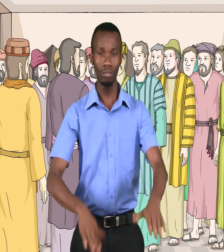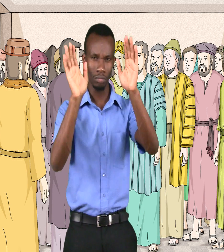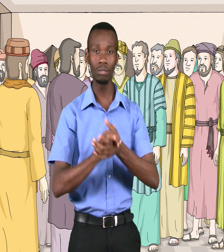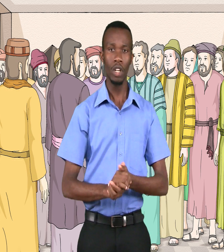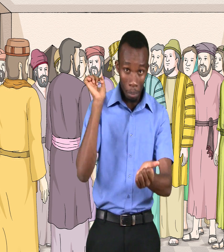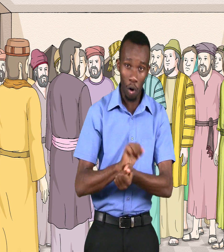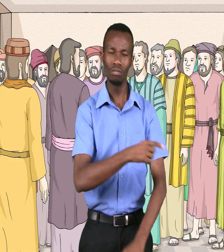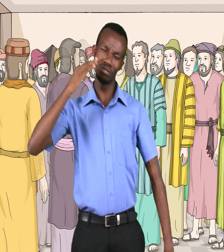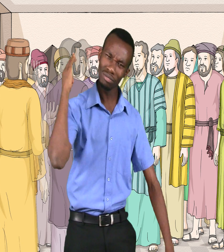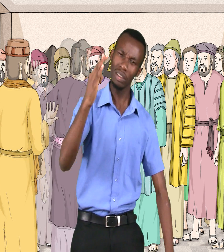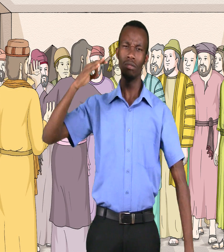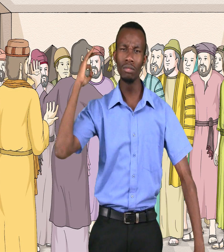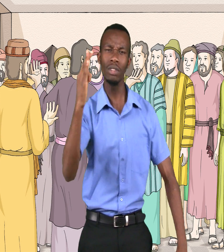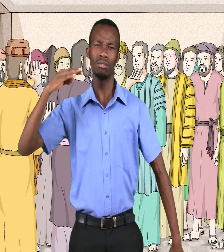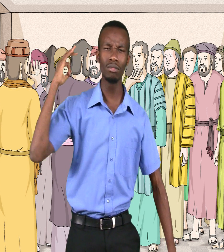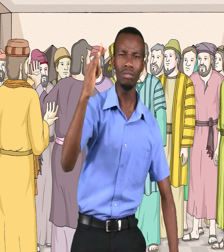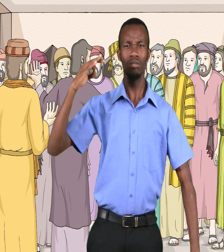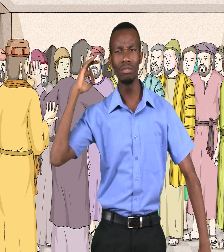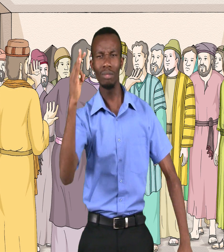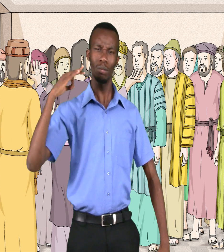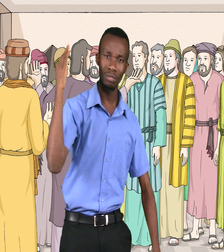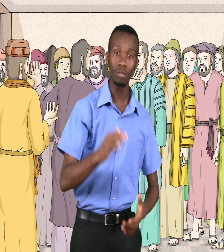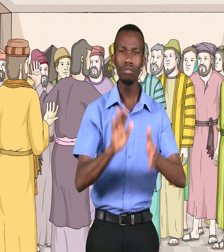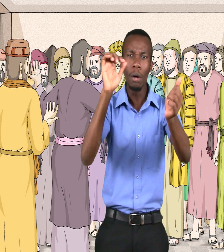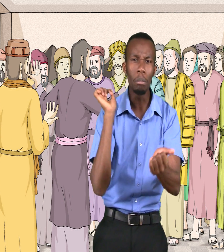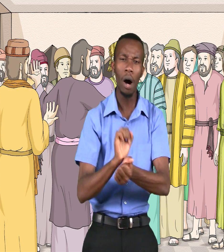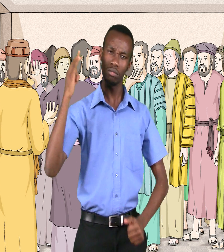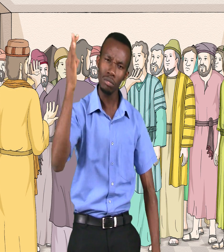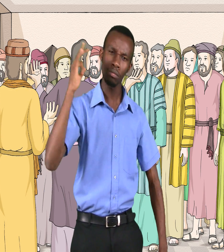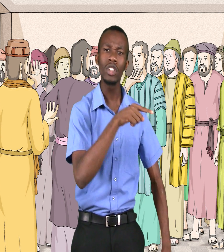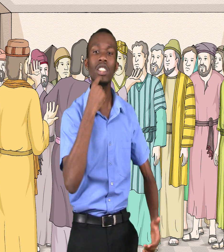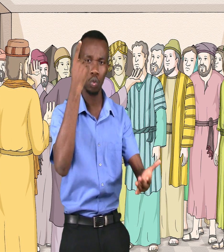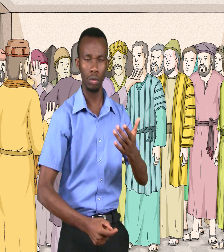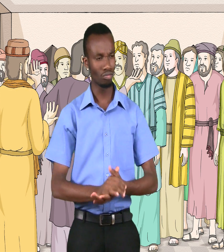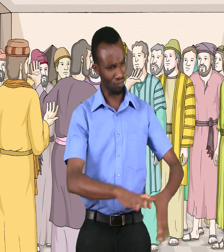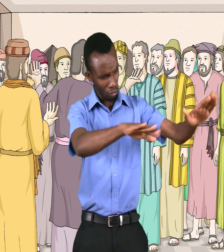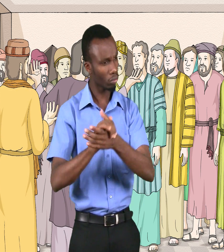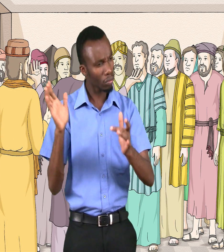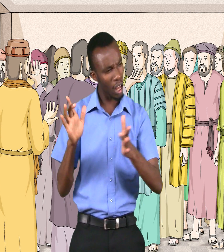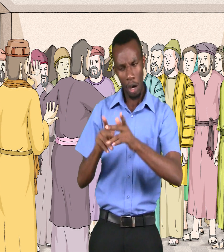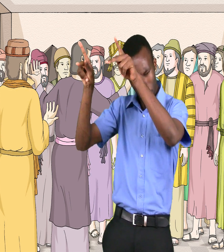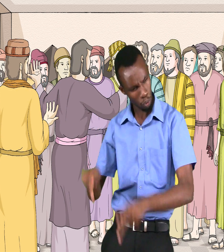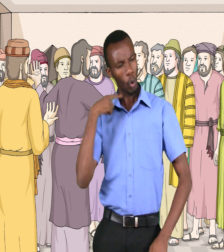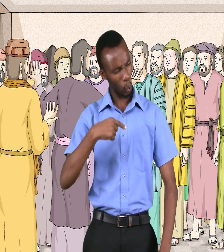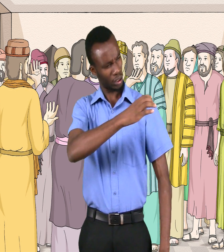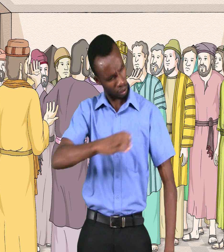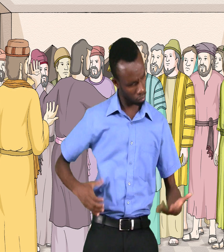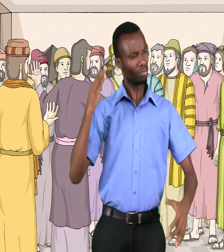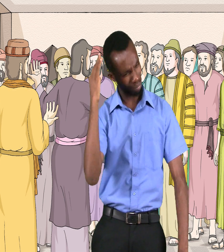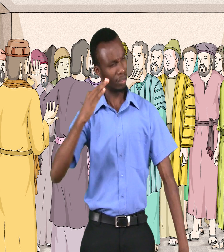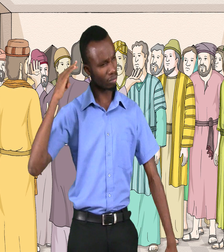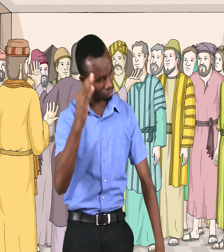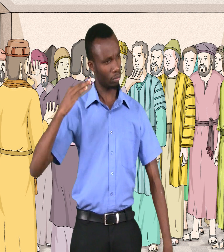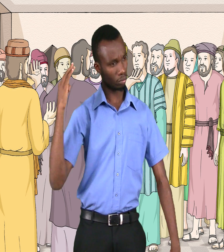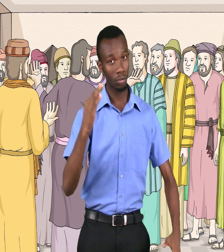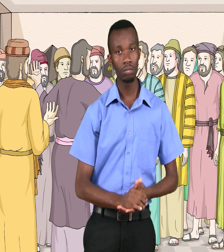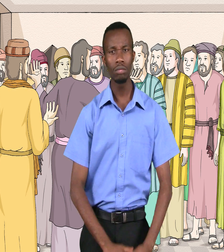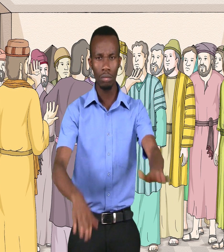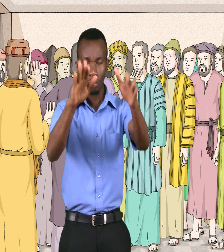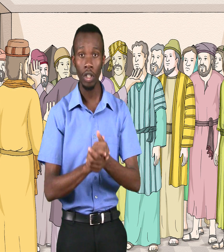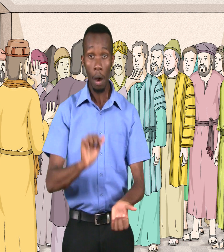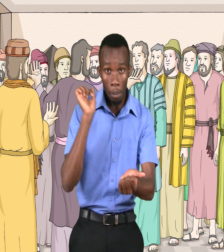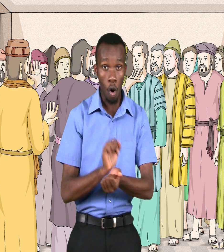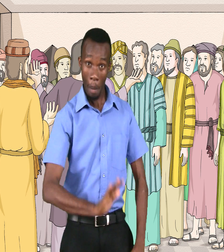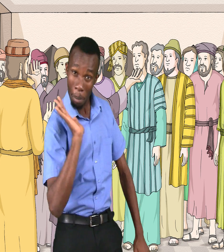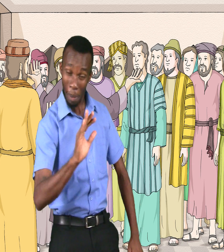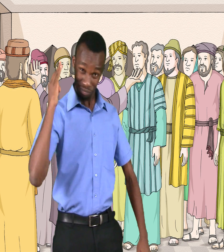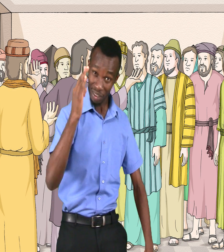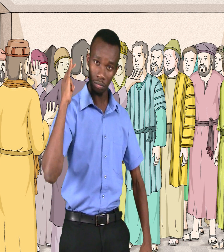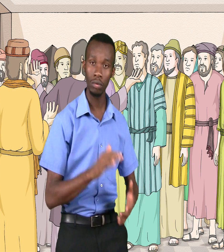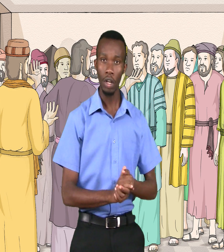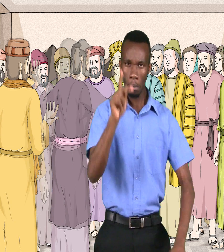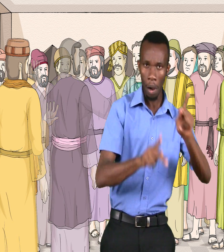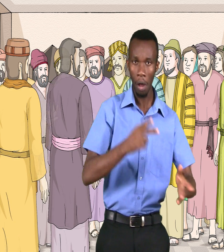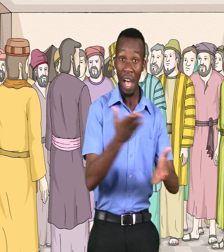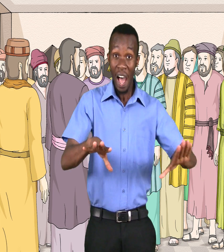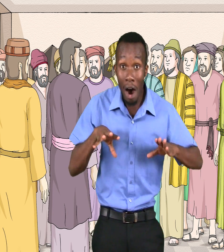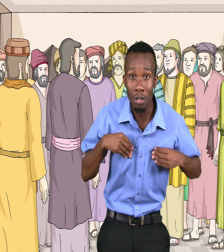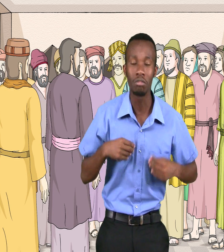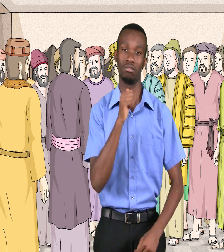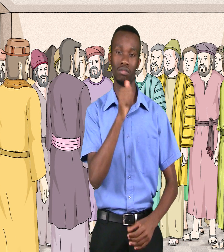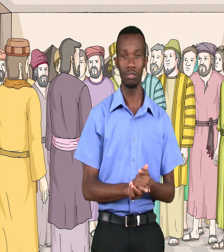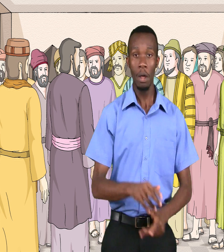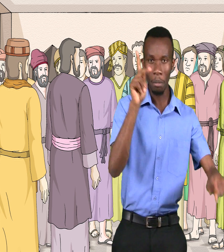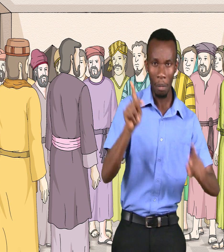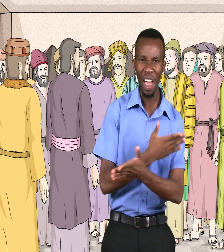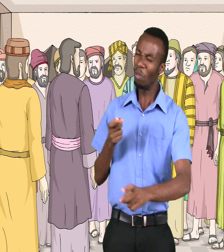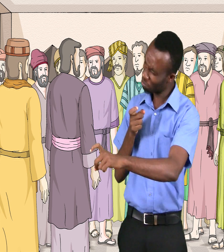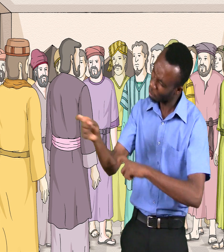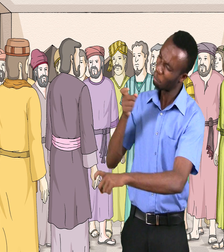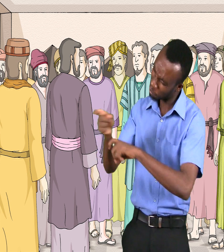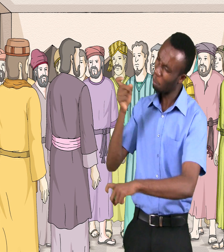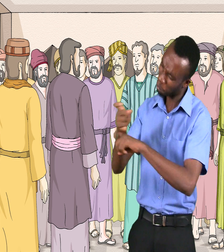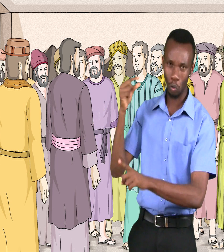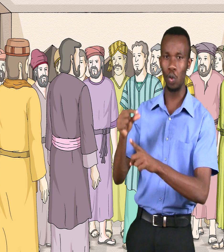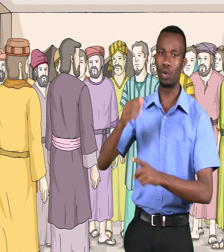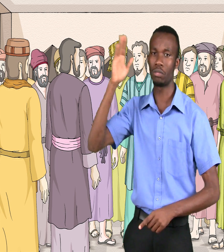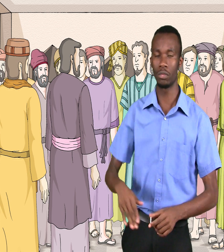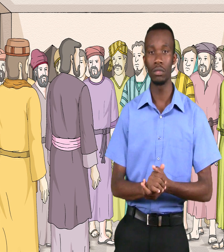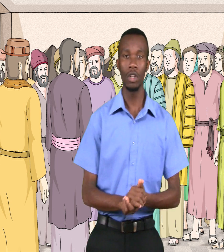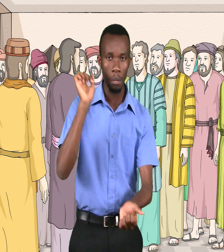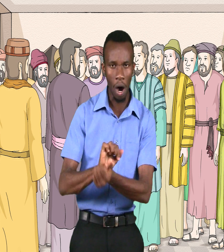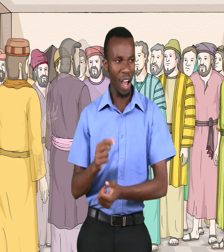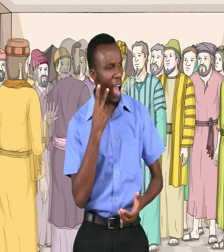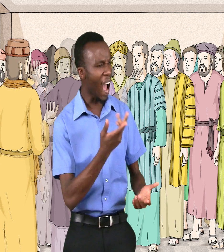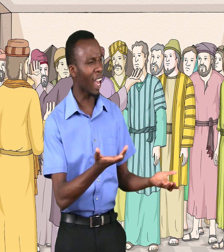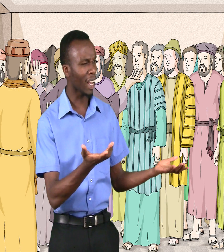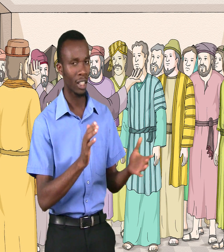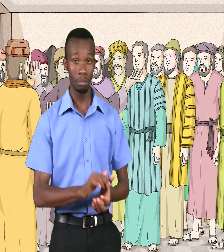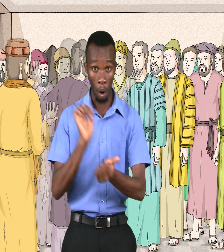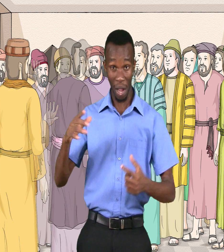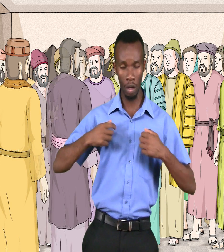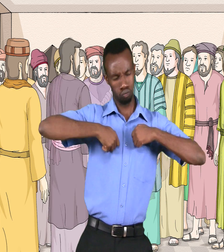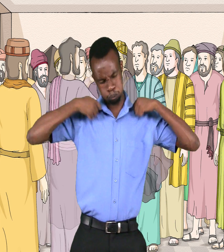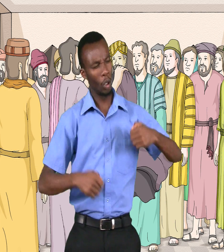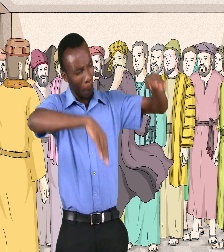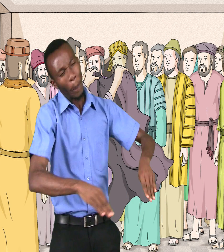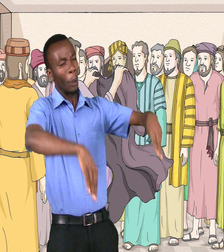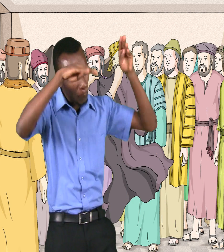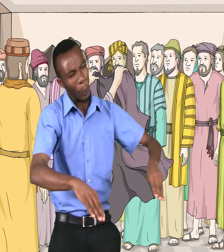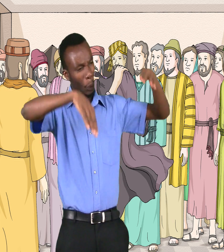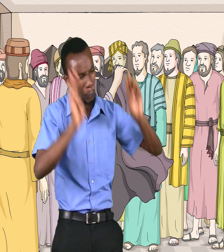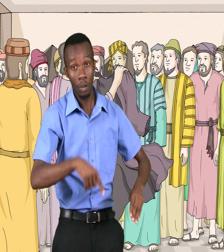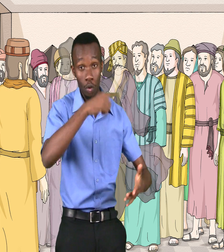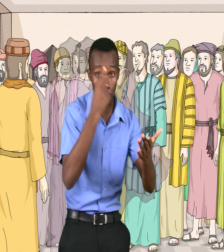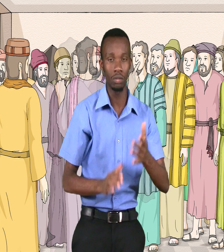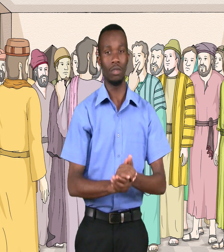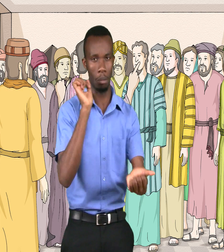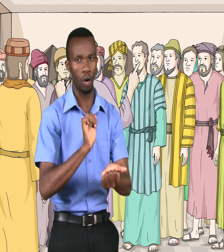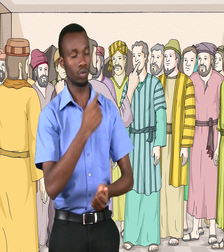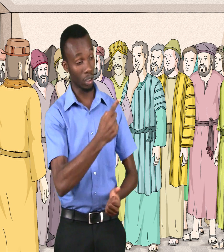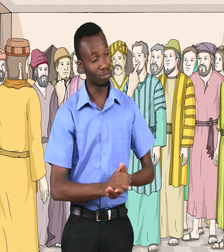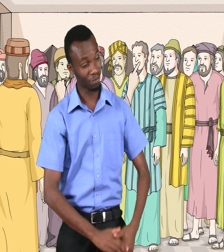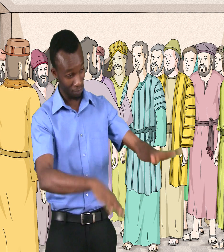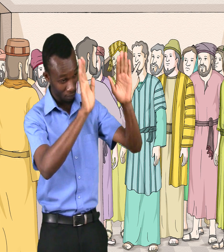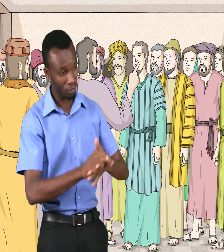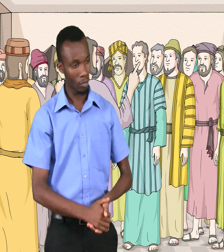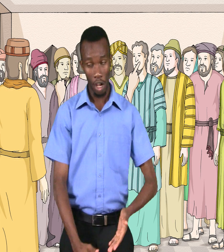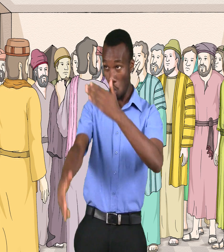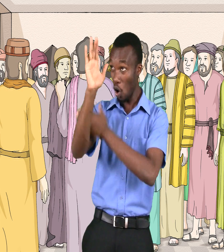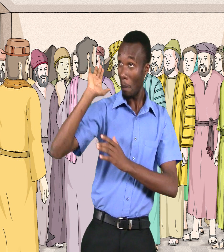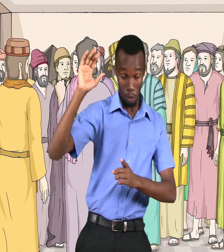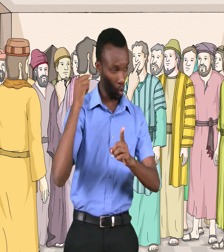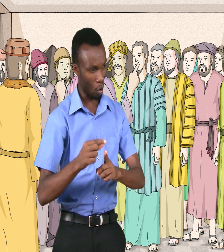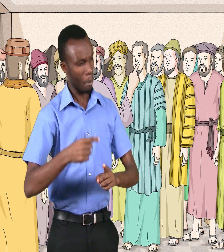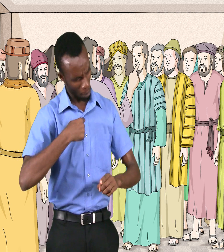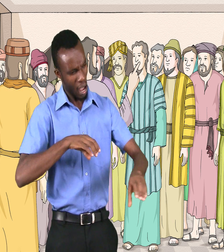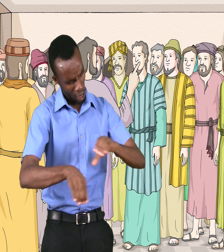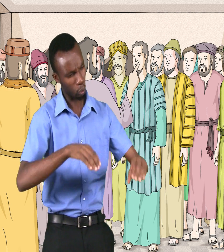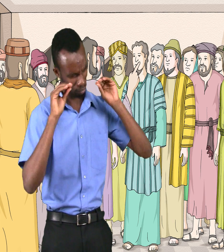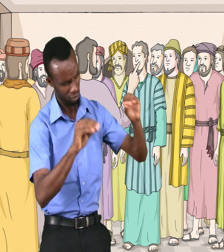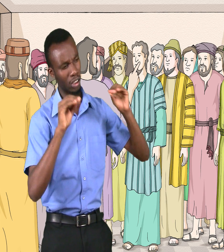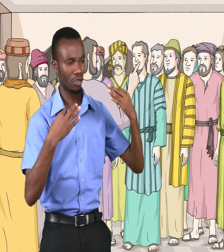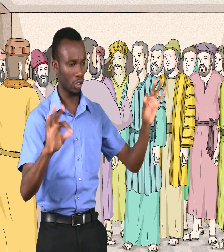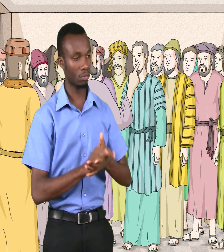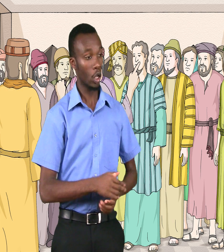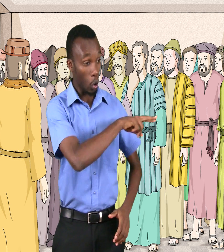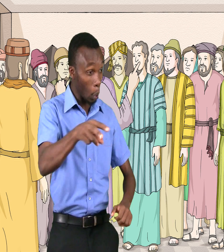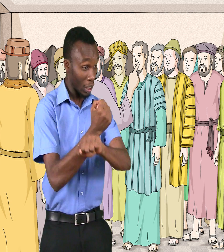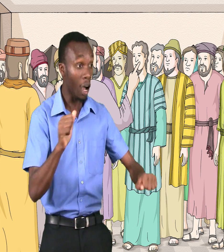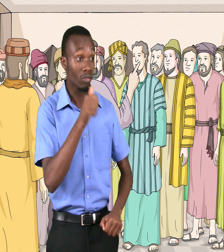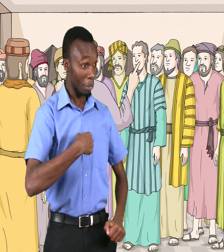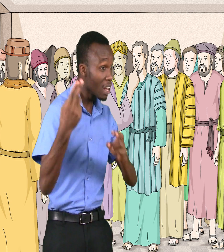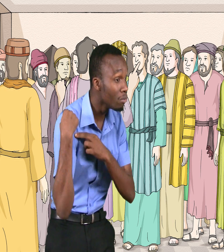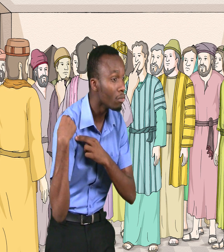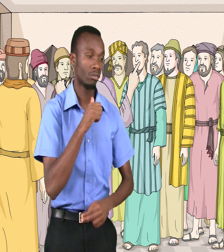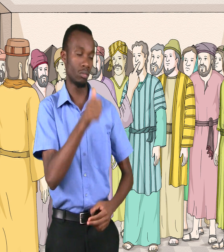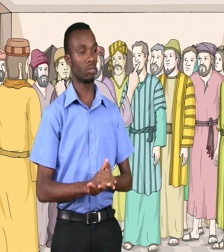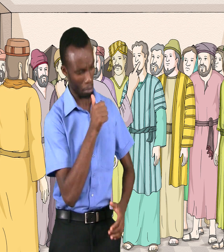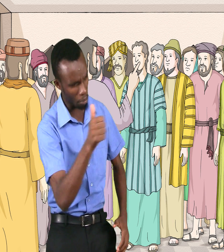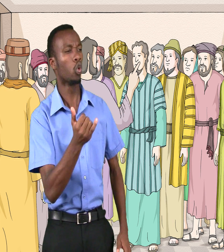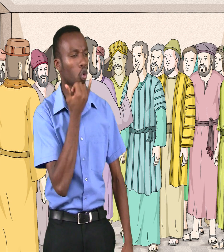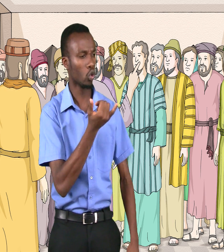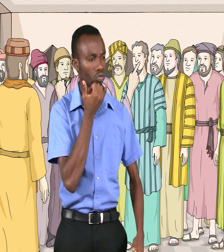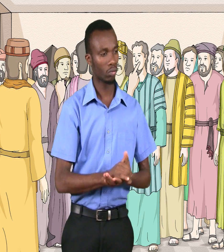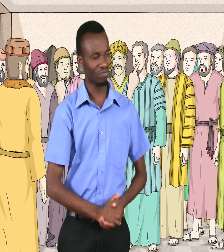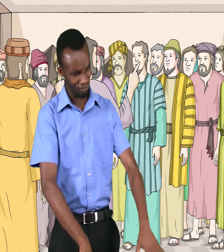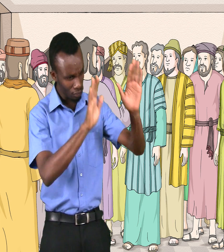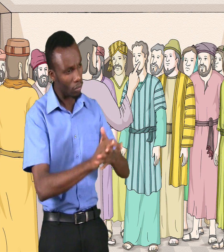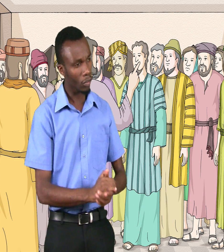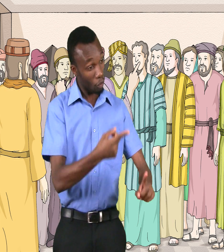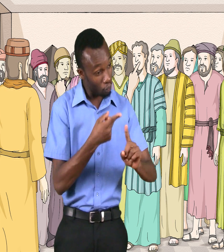But when they opposed and insulted him, he shook out his garments and told them, “Your blood be on your own heads! I am innocent of it.